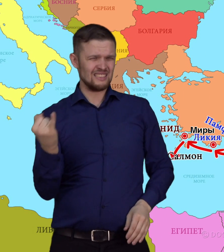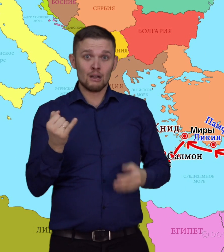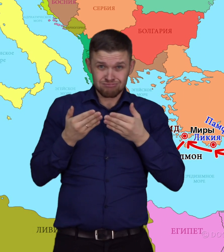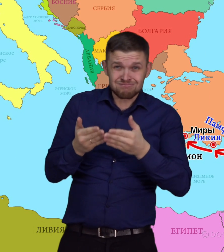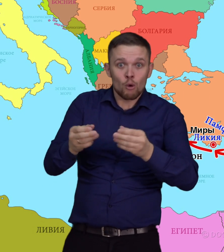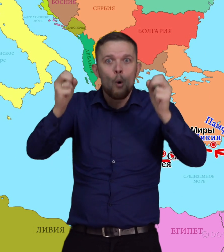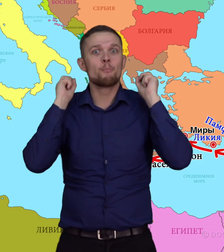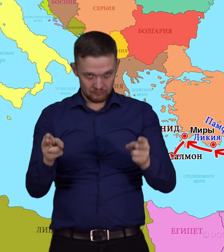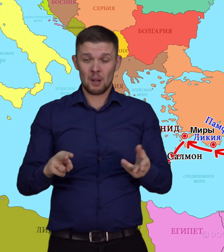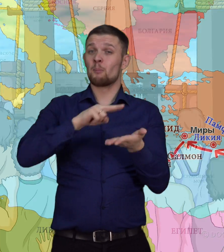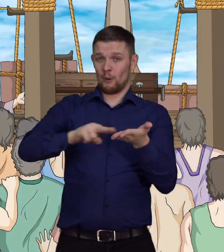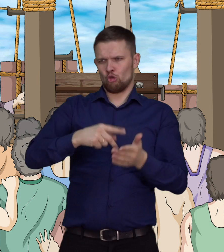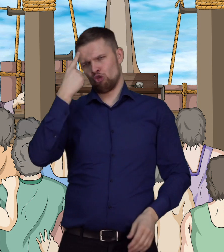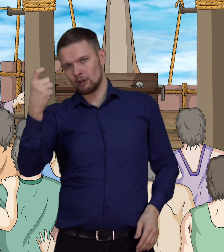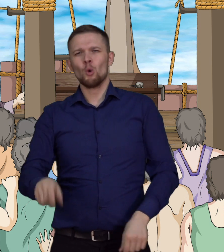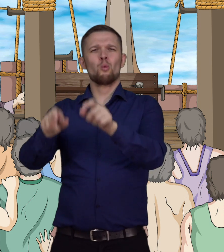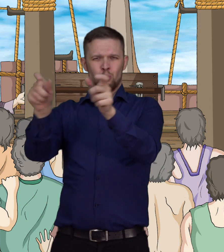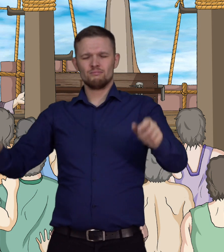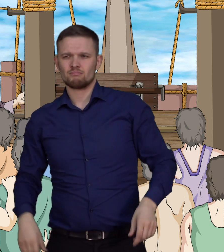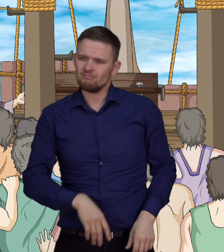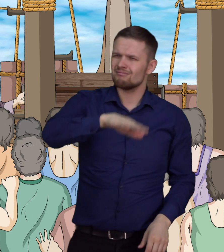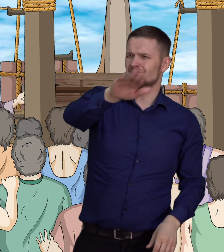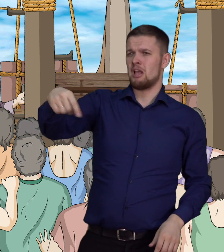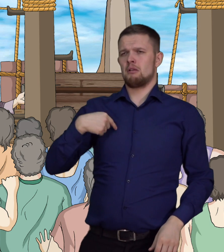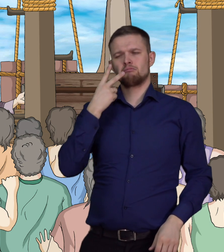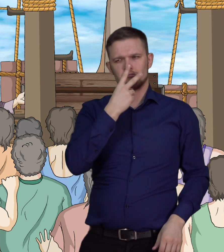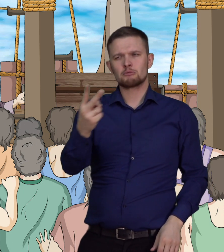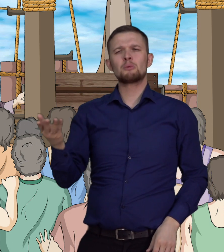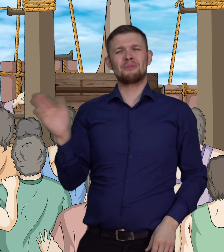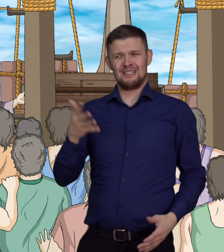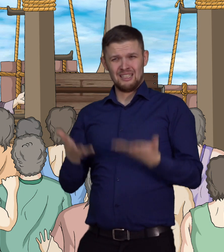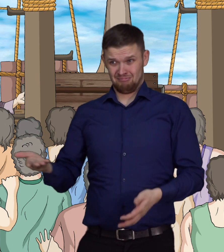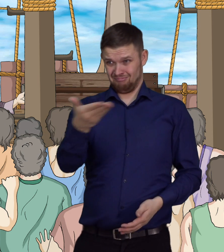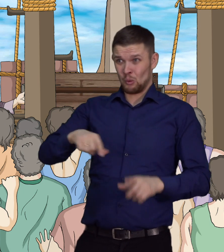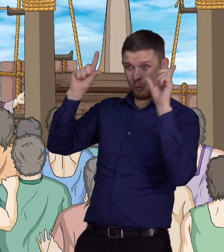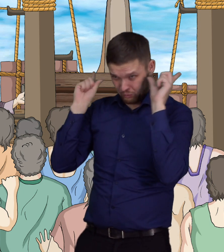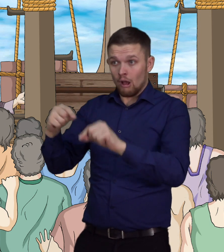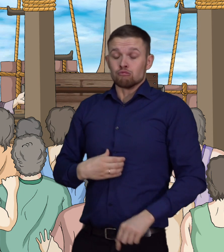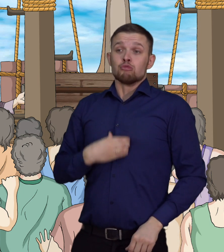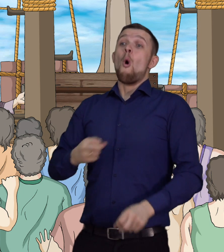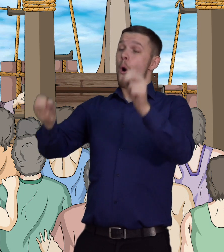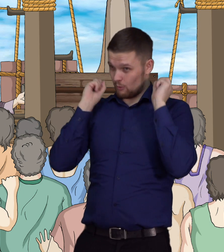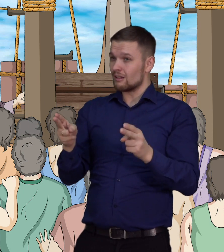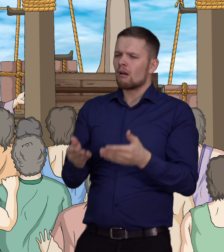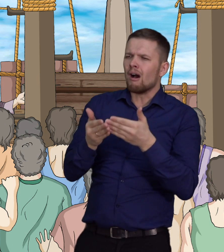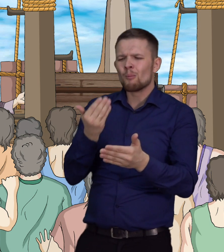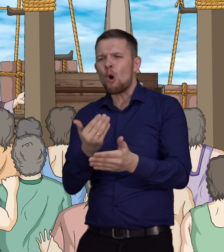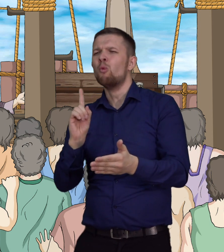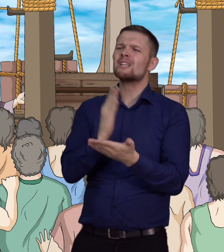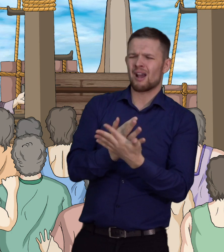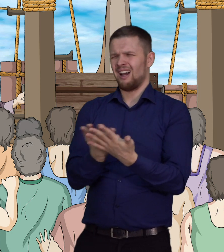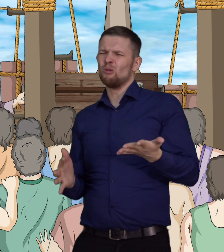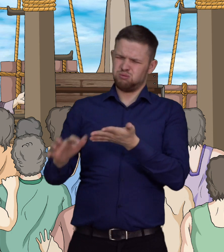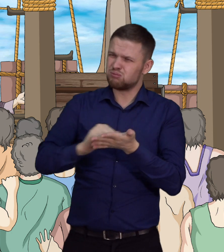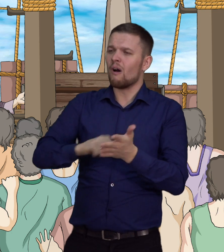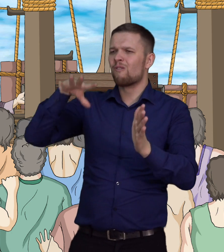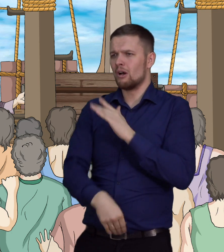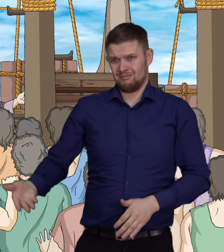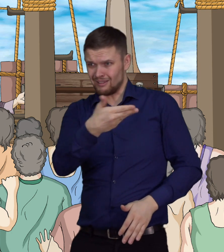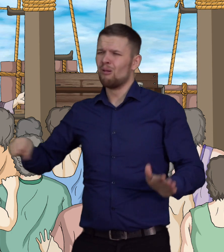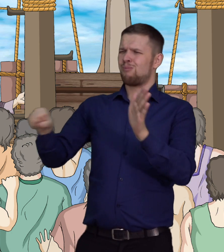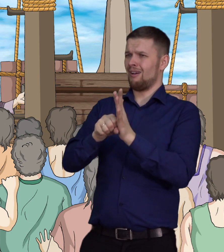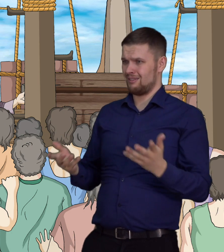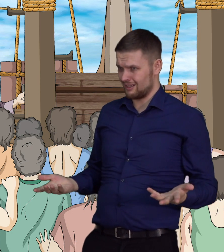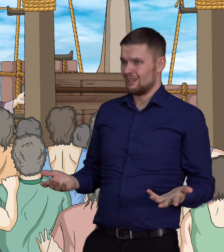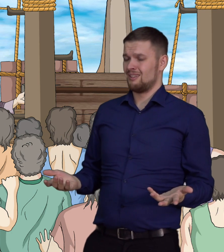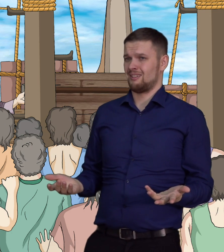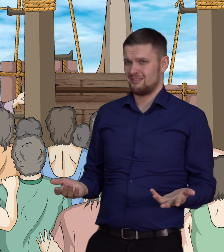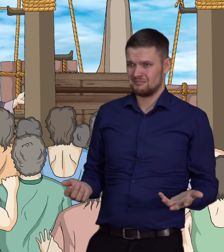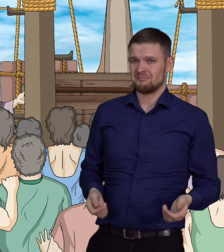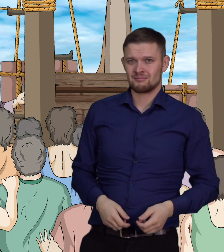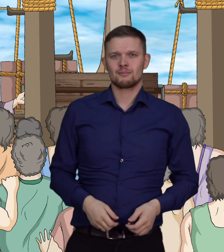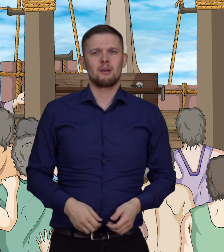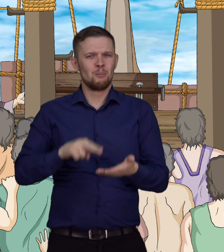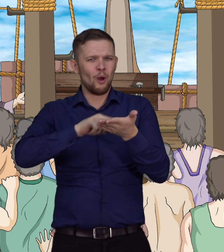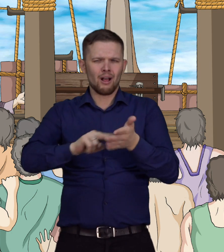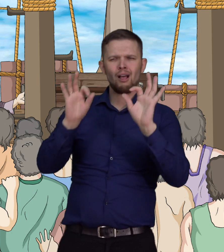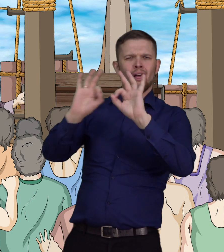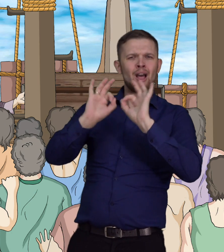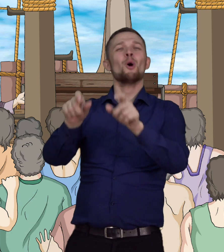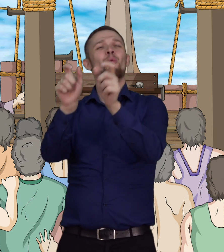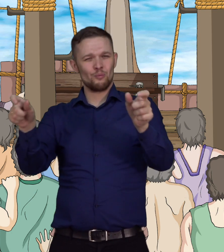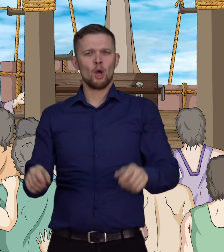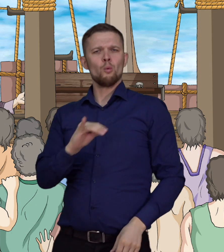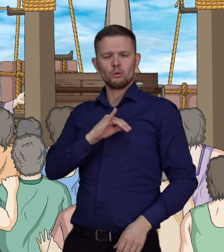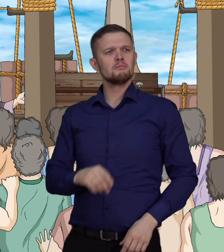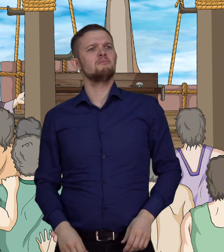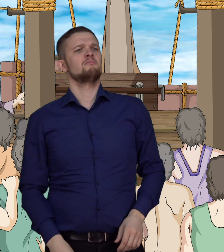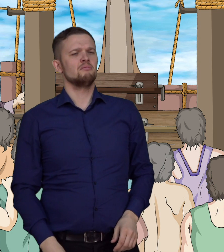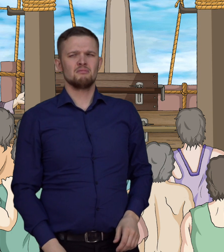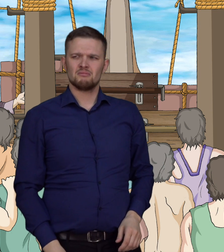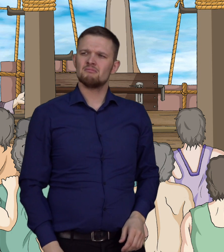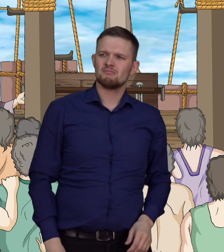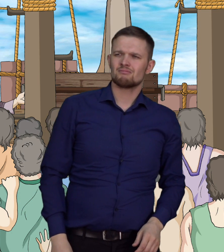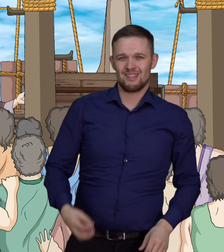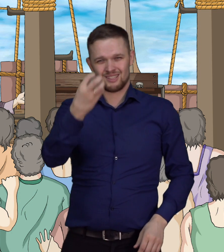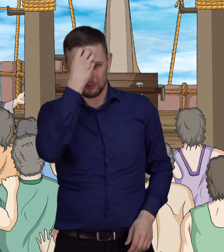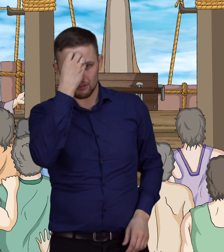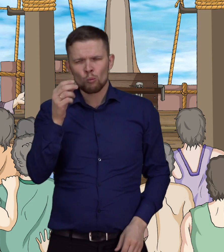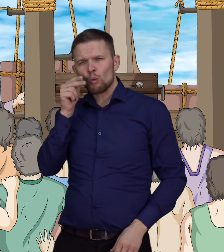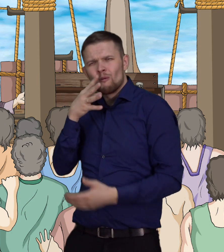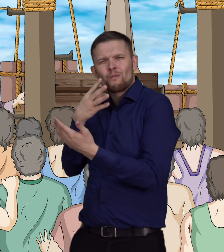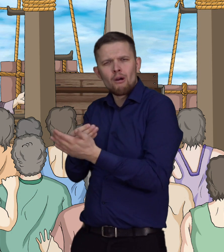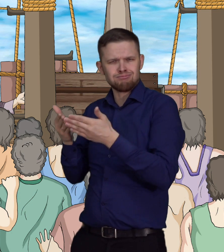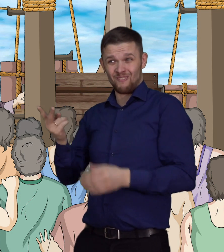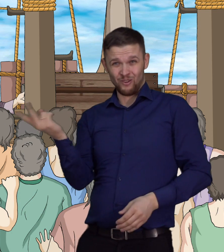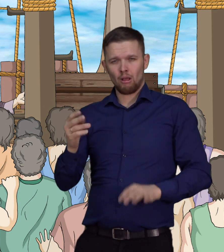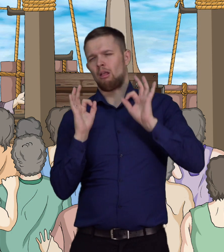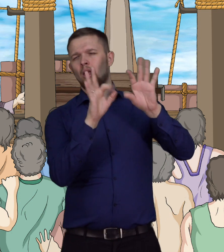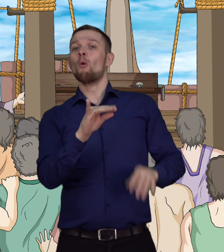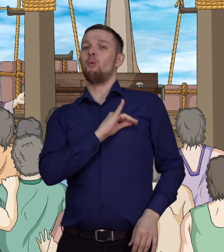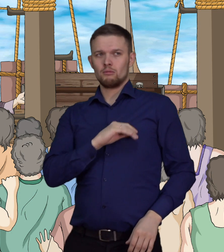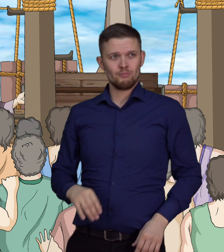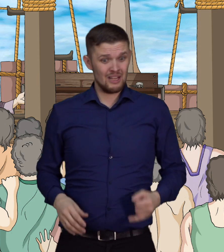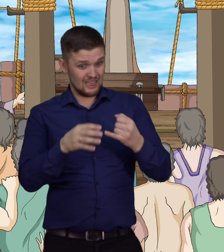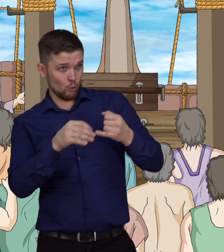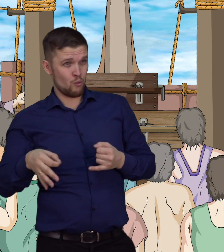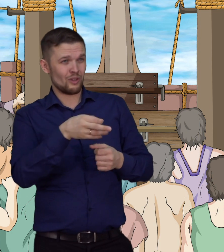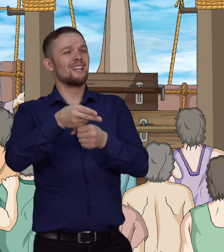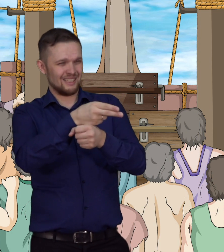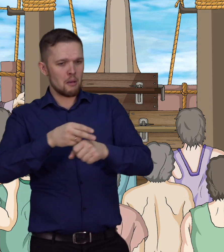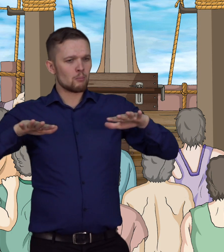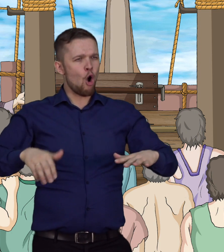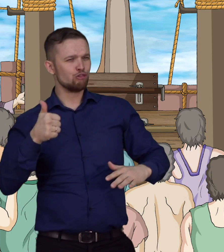So Paul advised them, “Men, I can see that our voyage will be filled with disaster and great loss, not only to ship and cargo, but to our own lives as well.”